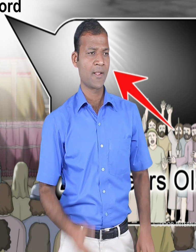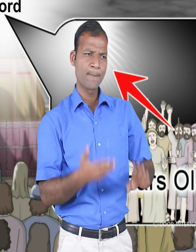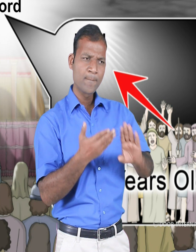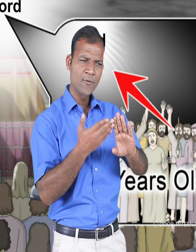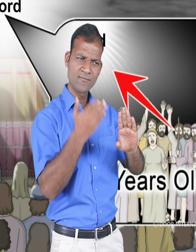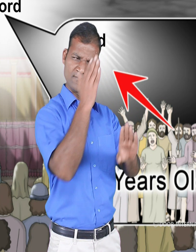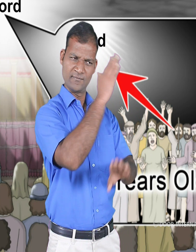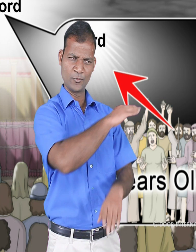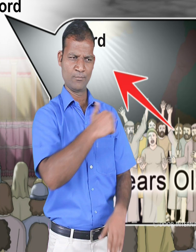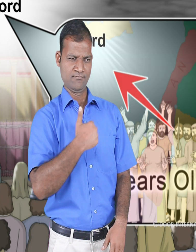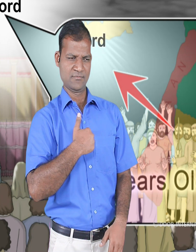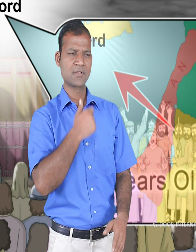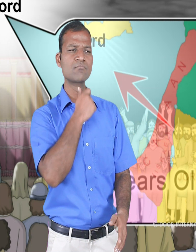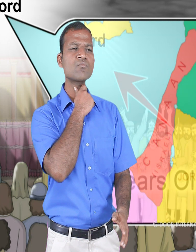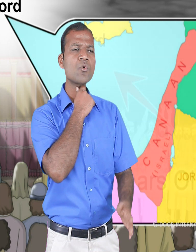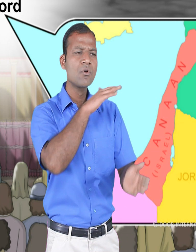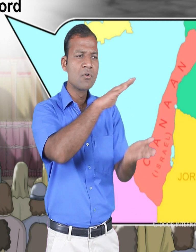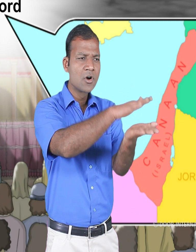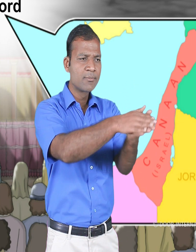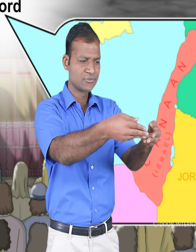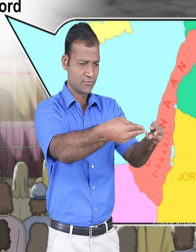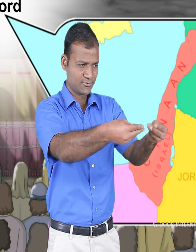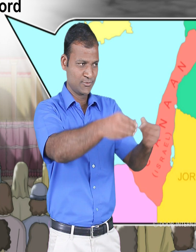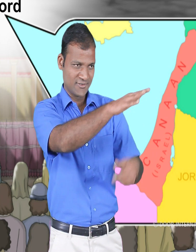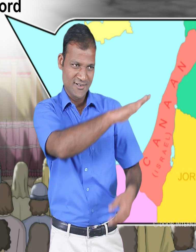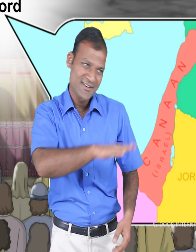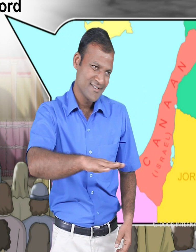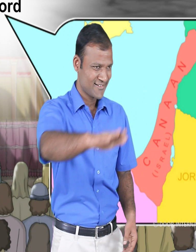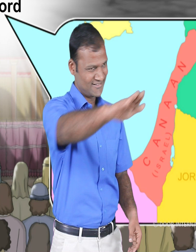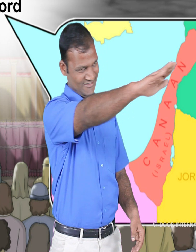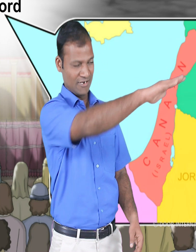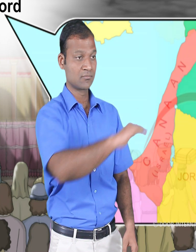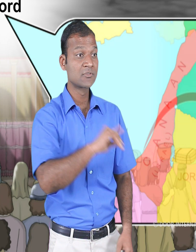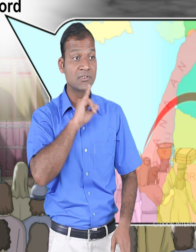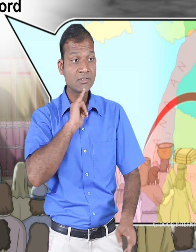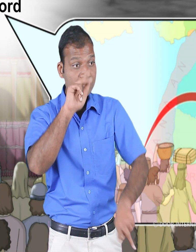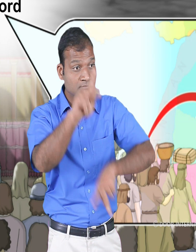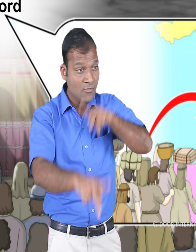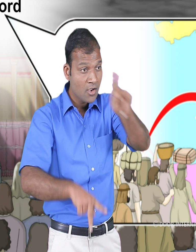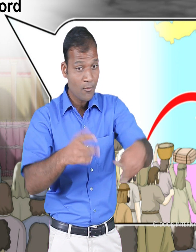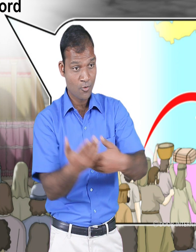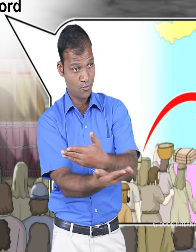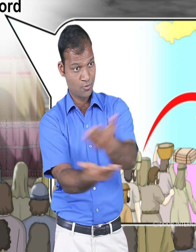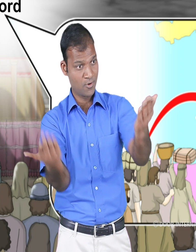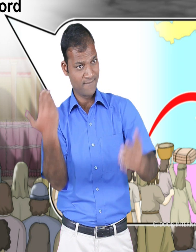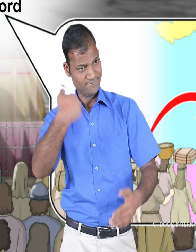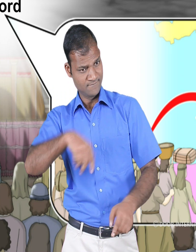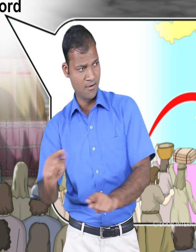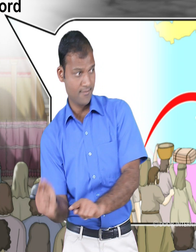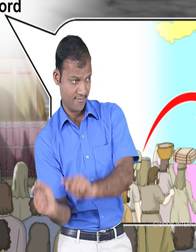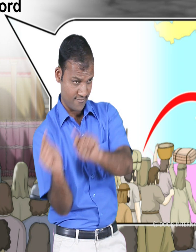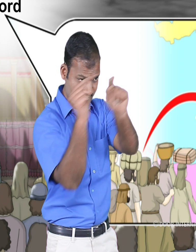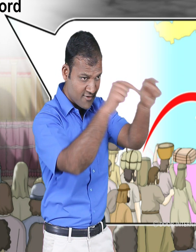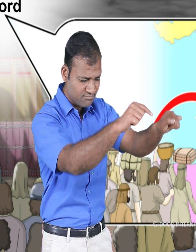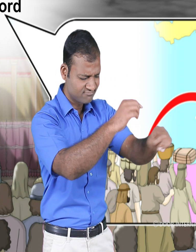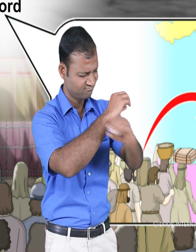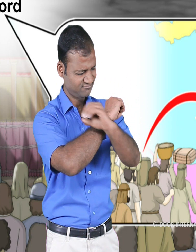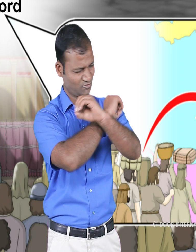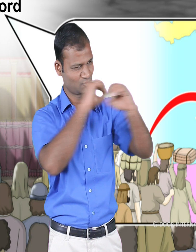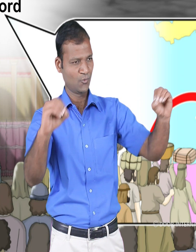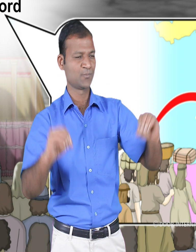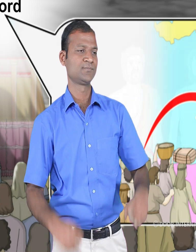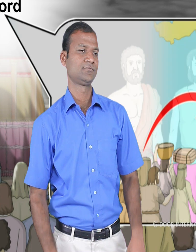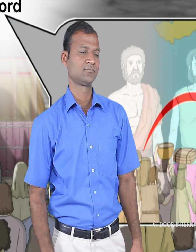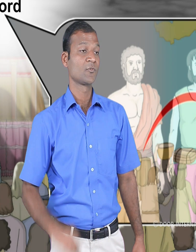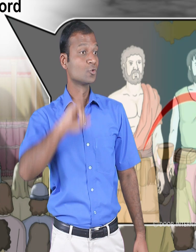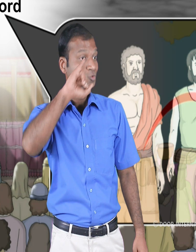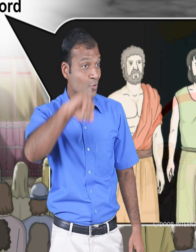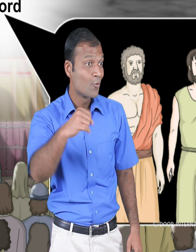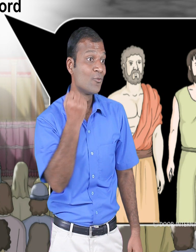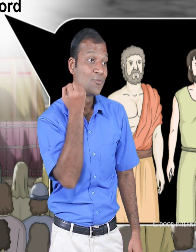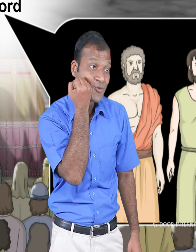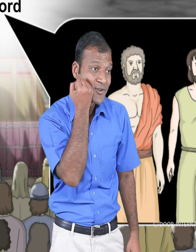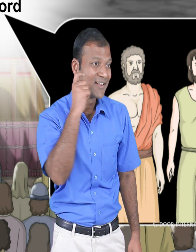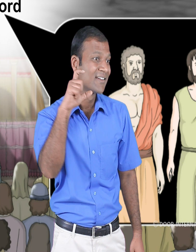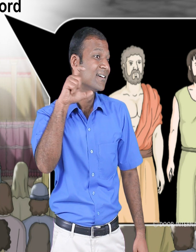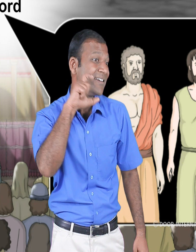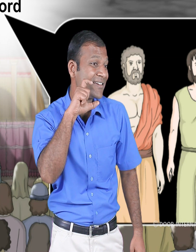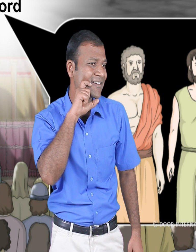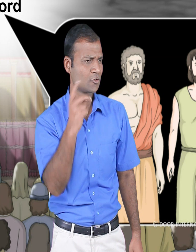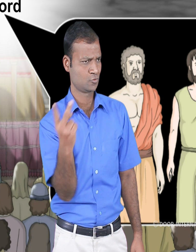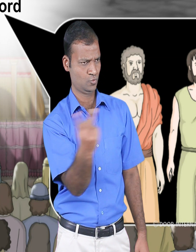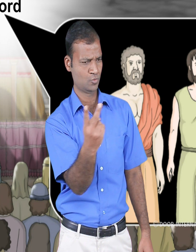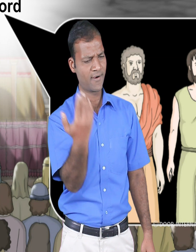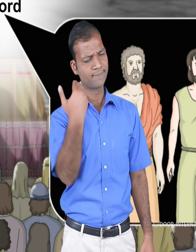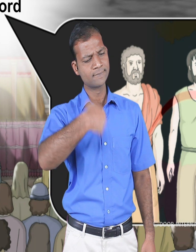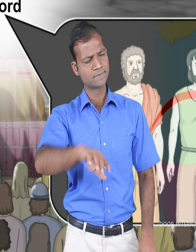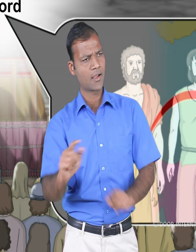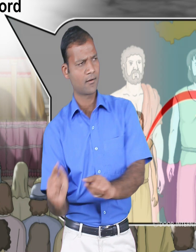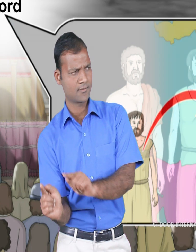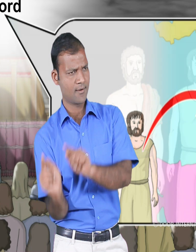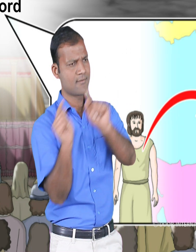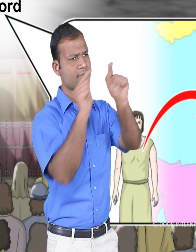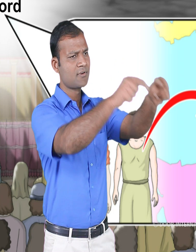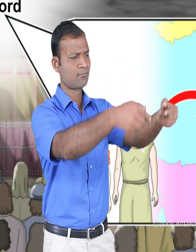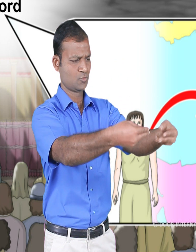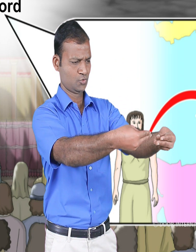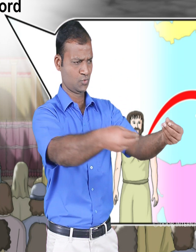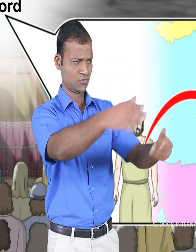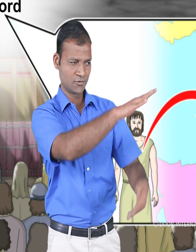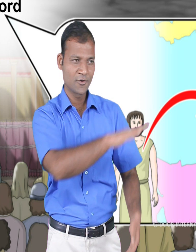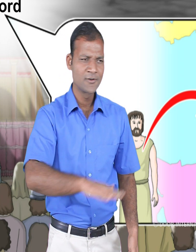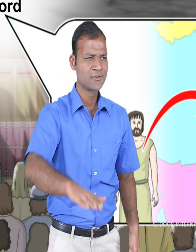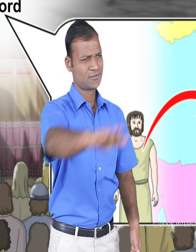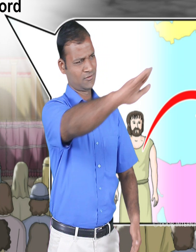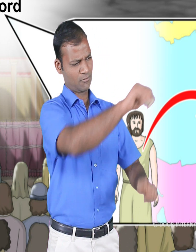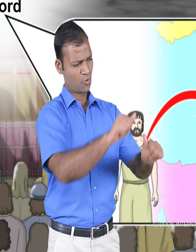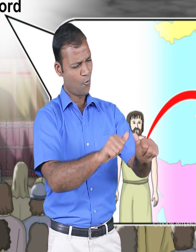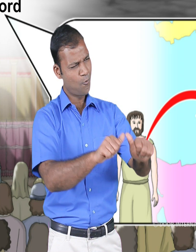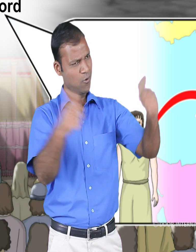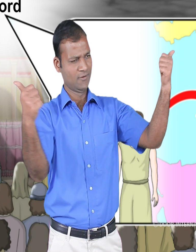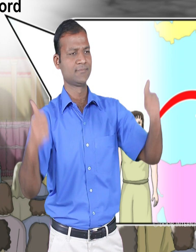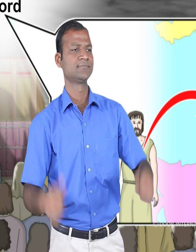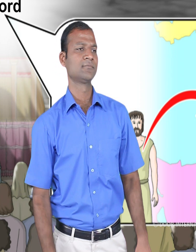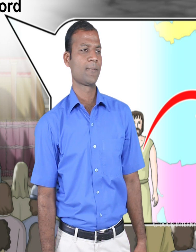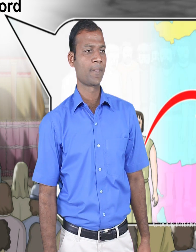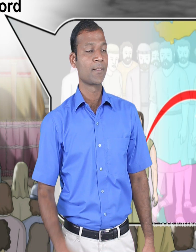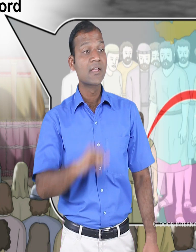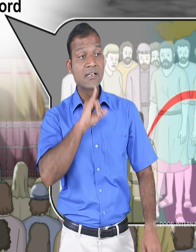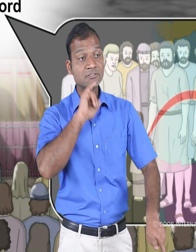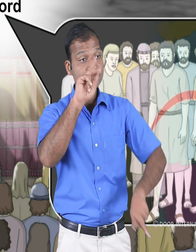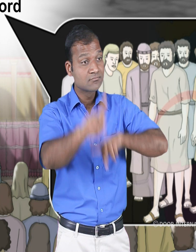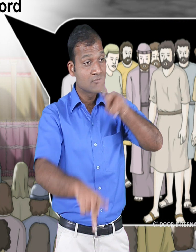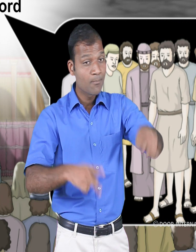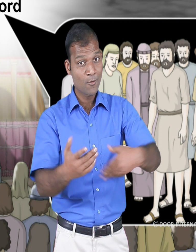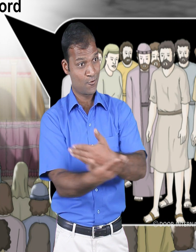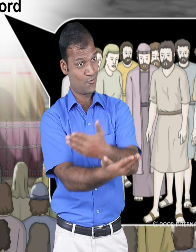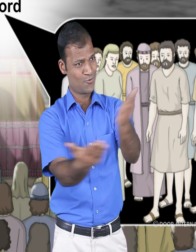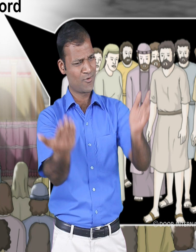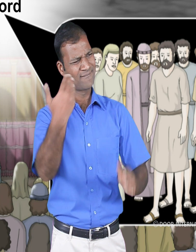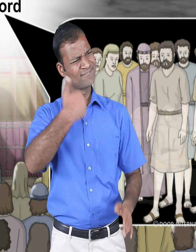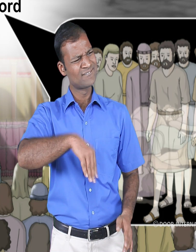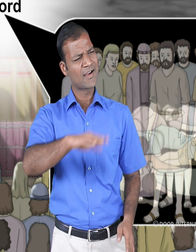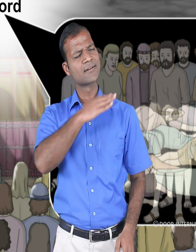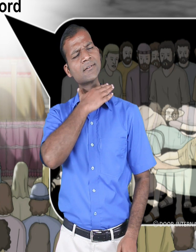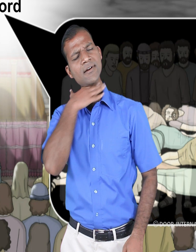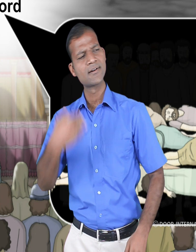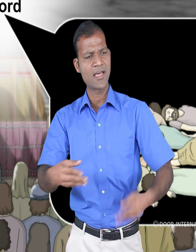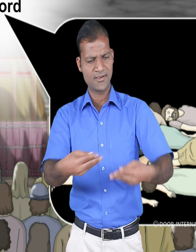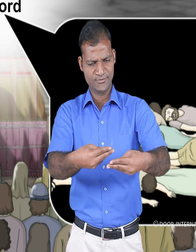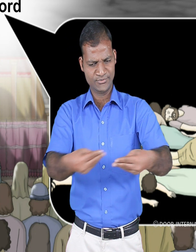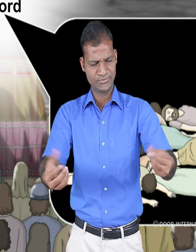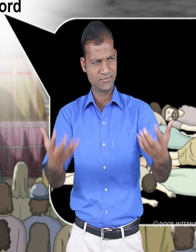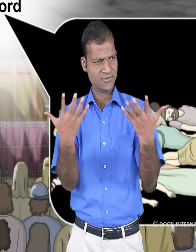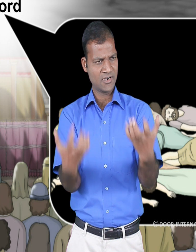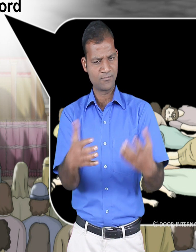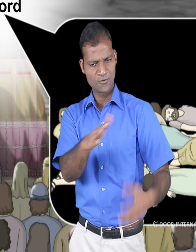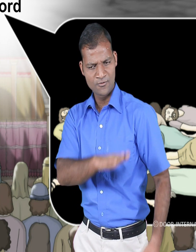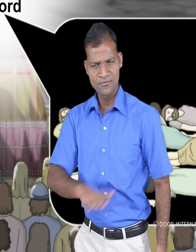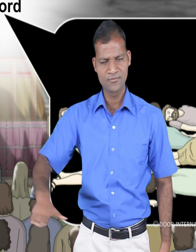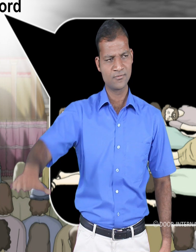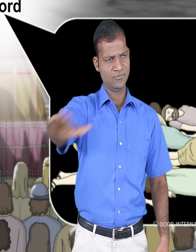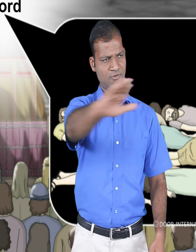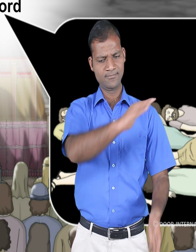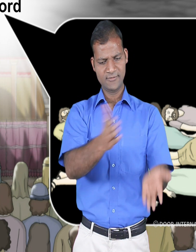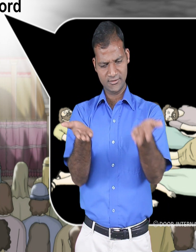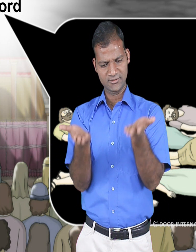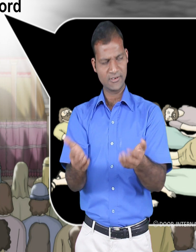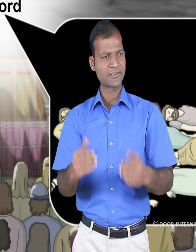Surely none of you will enter the land in which I swore to settle you, except Caleb son of Jephunneh and Joshua son of Nun.